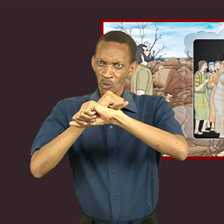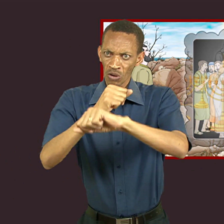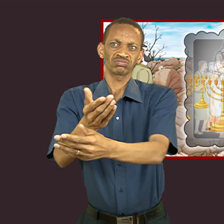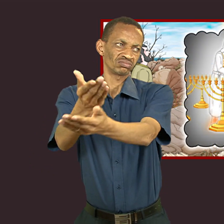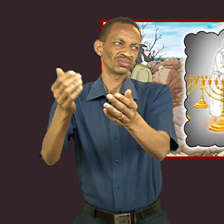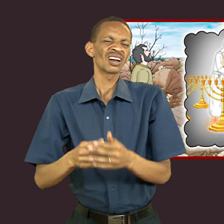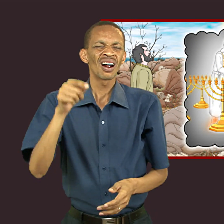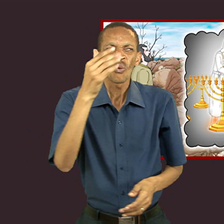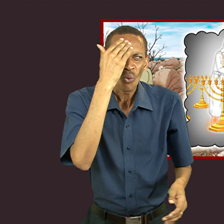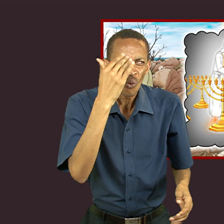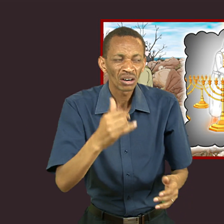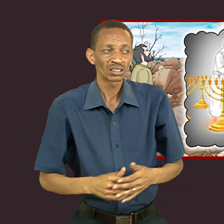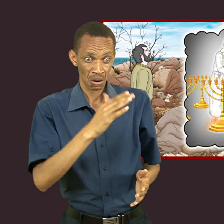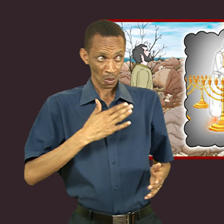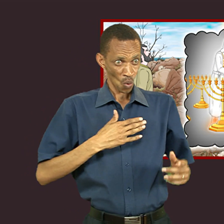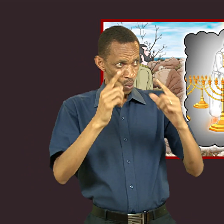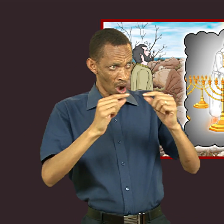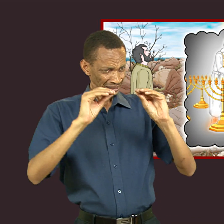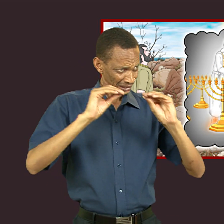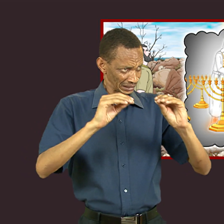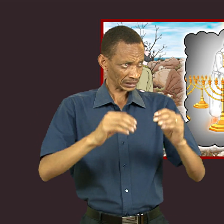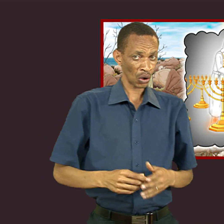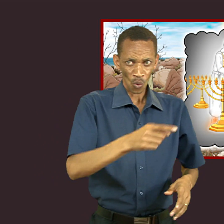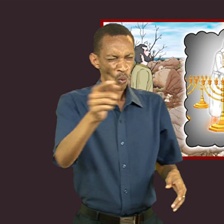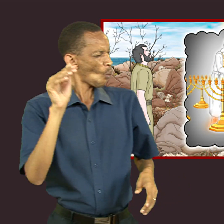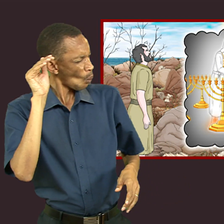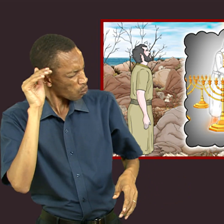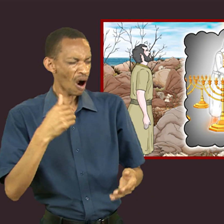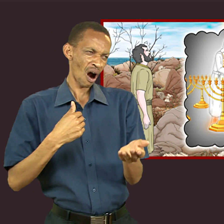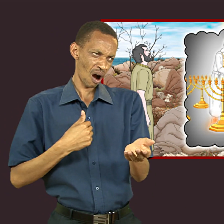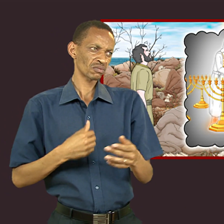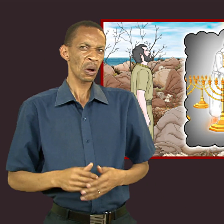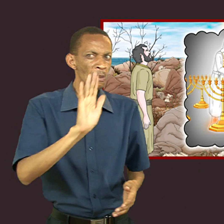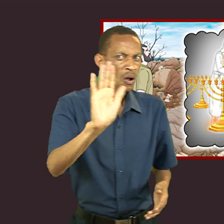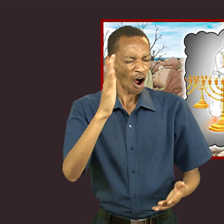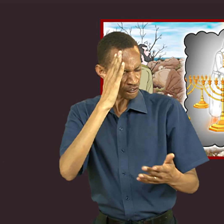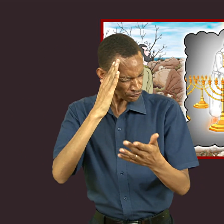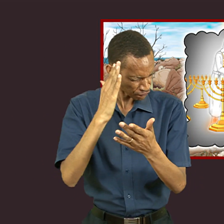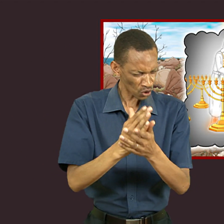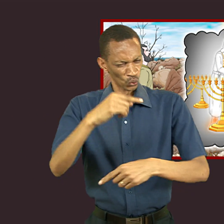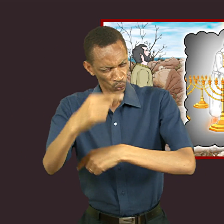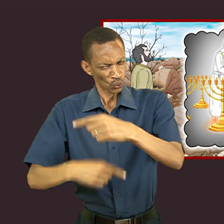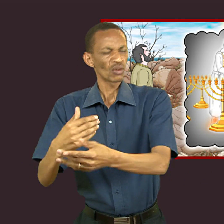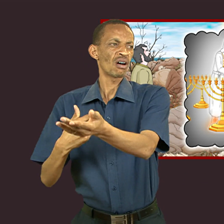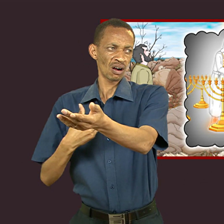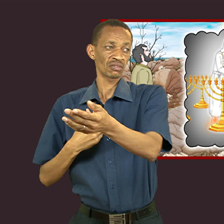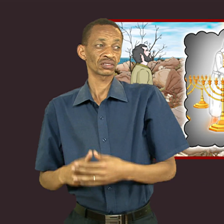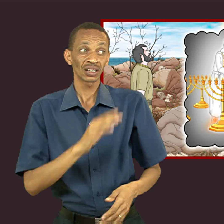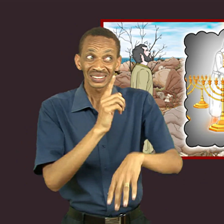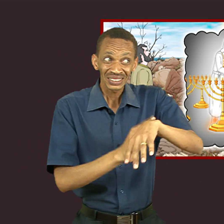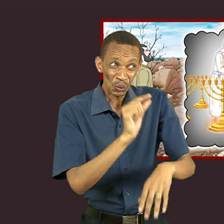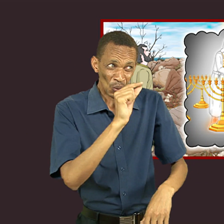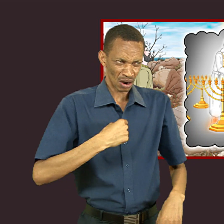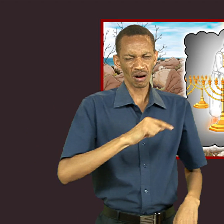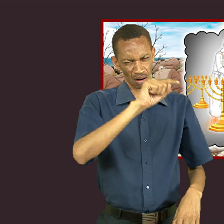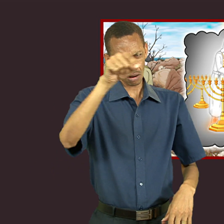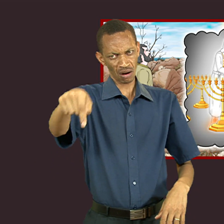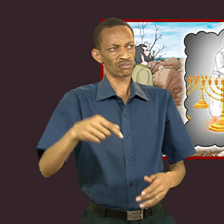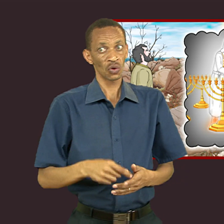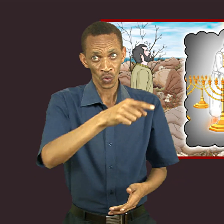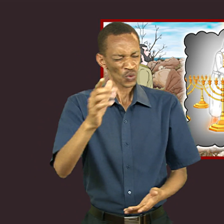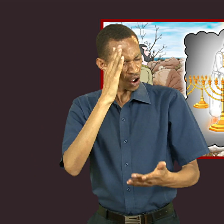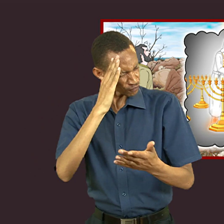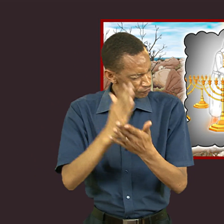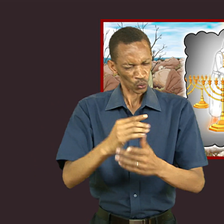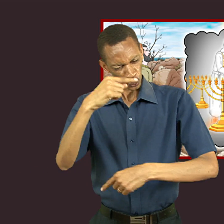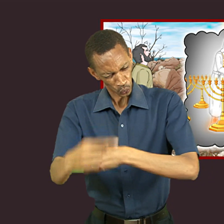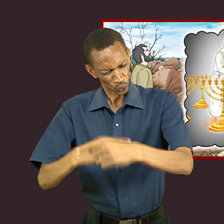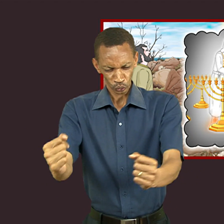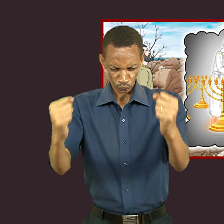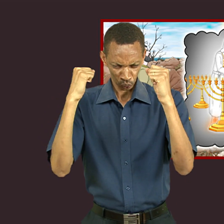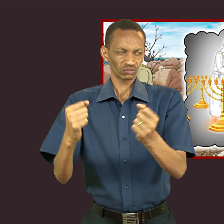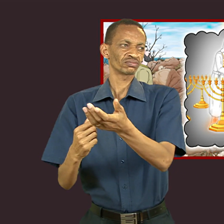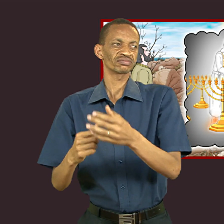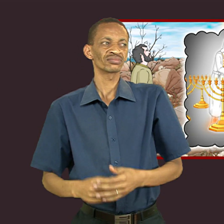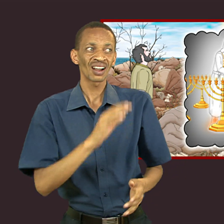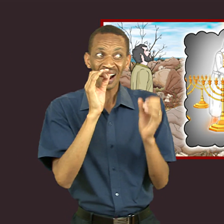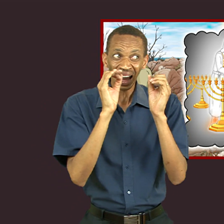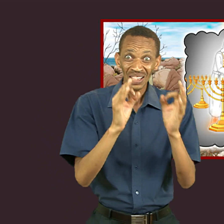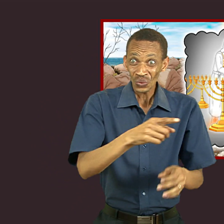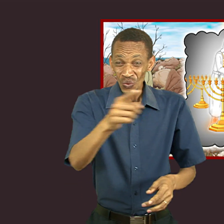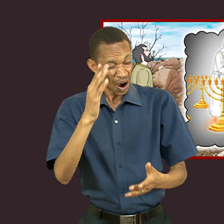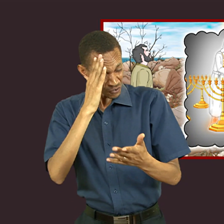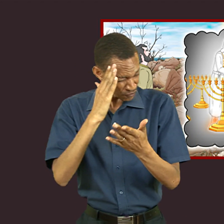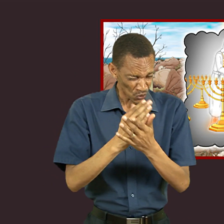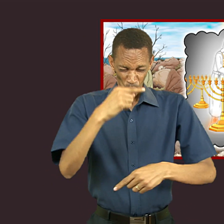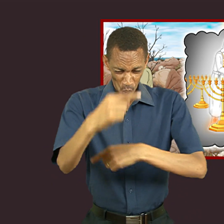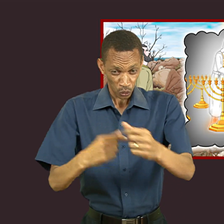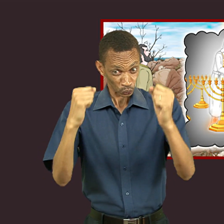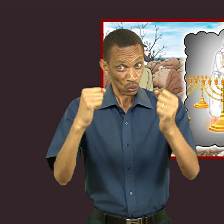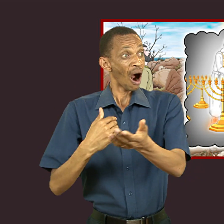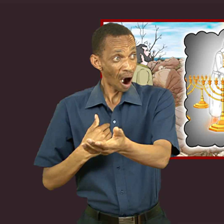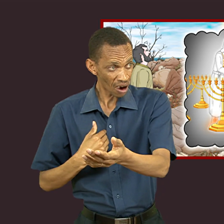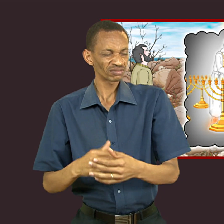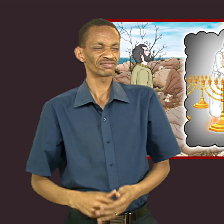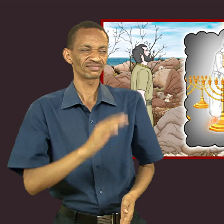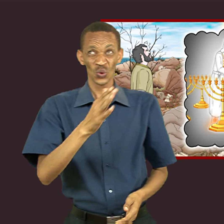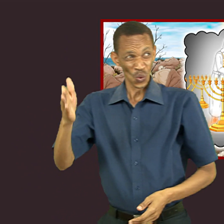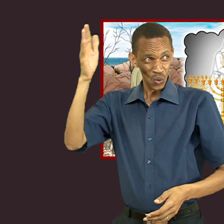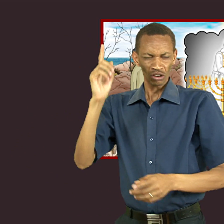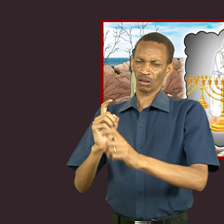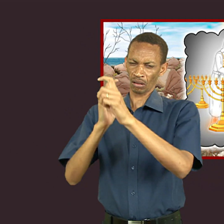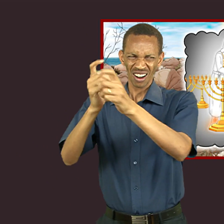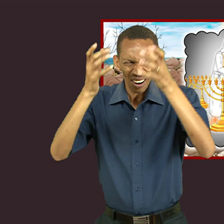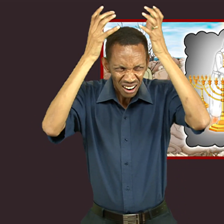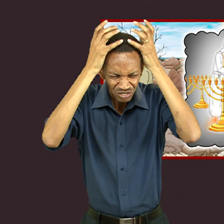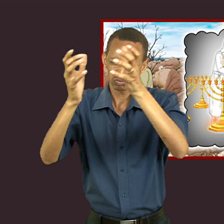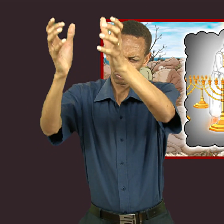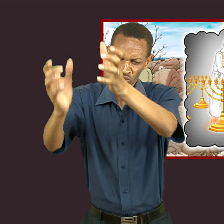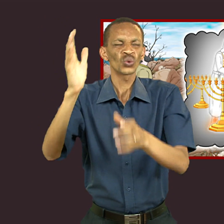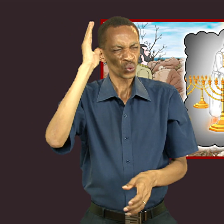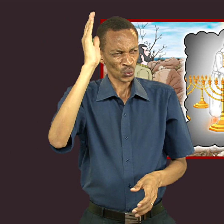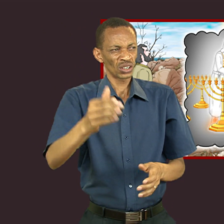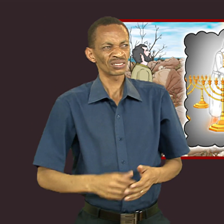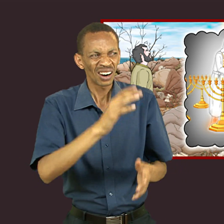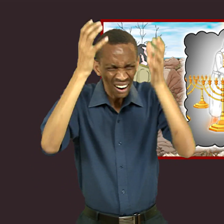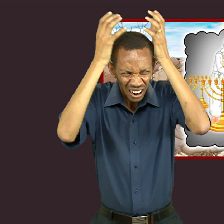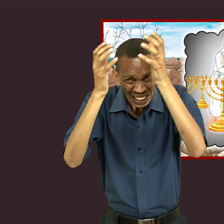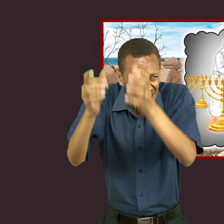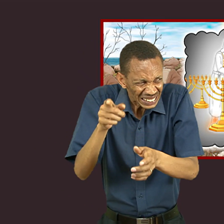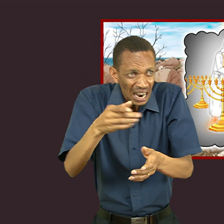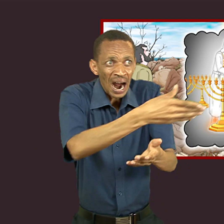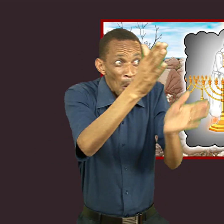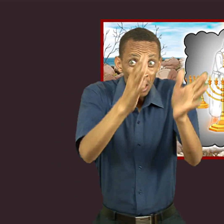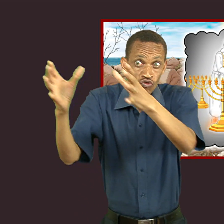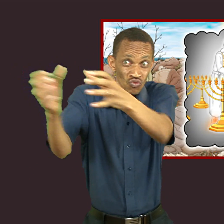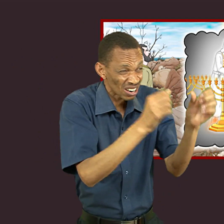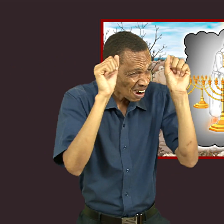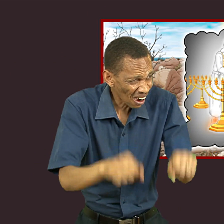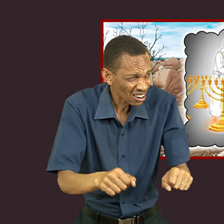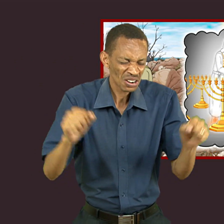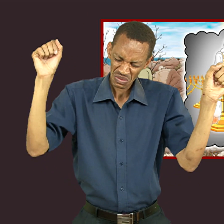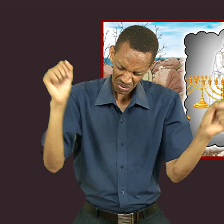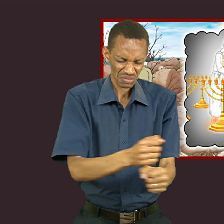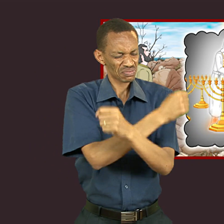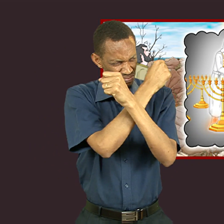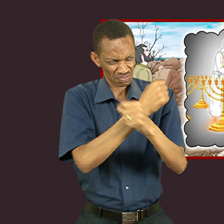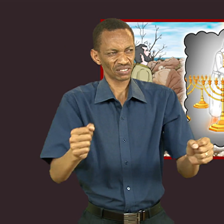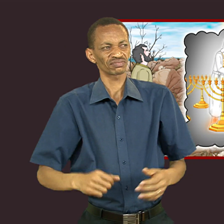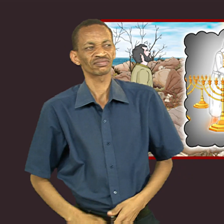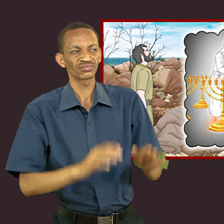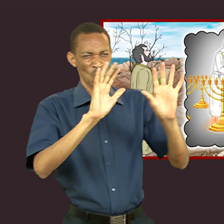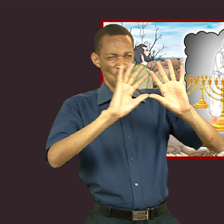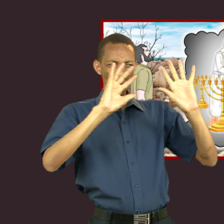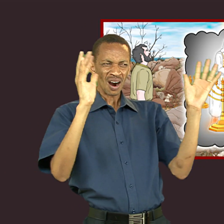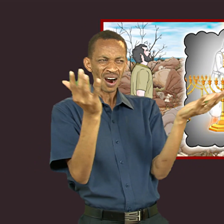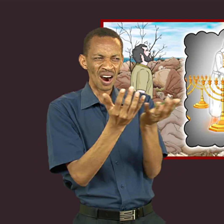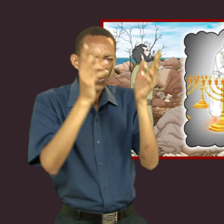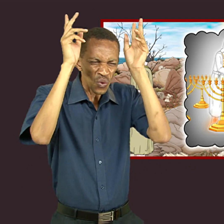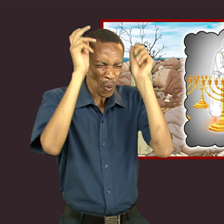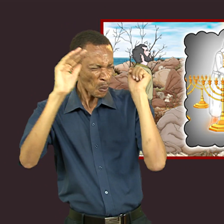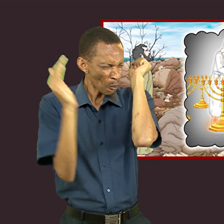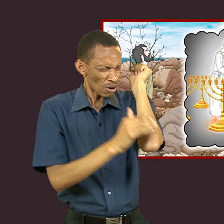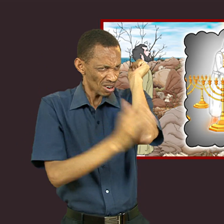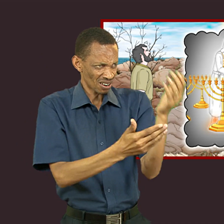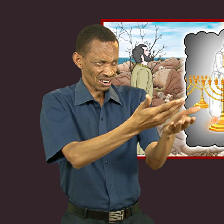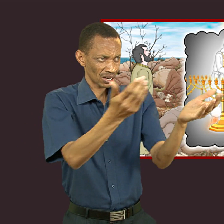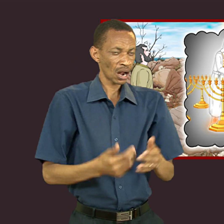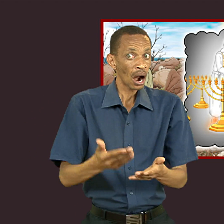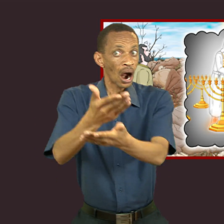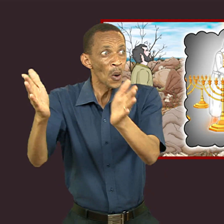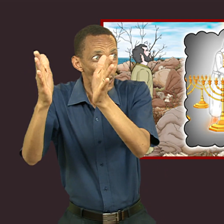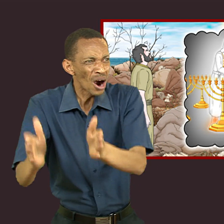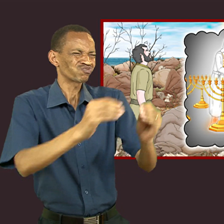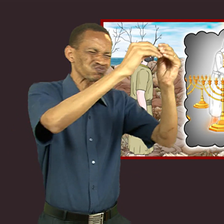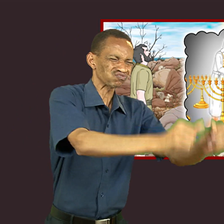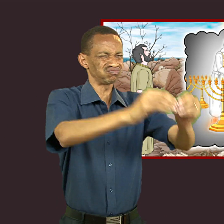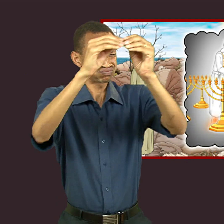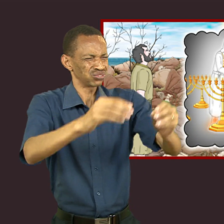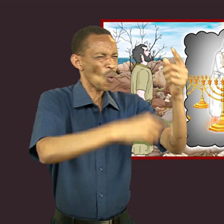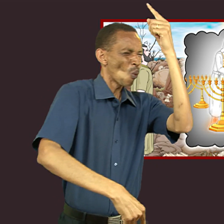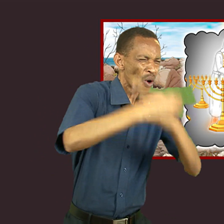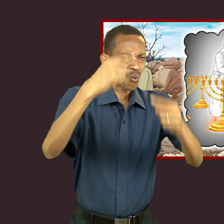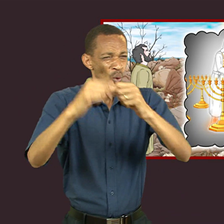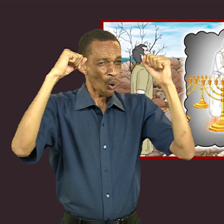Because you have kept My command to persevere, I will also keep you from the hour of testing that is about to come upon the whole world, to test those who dwell on the earth.